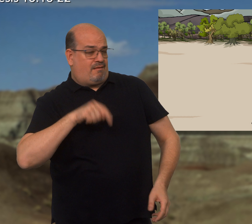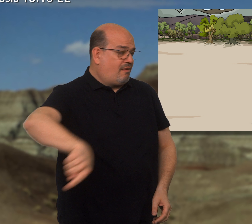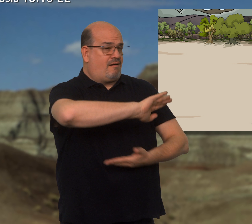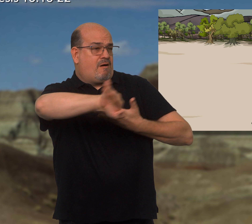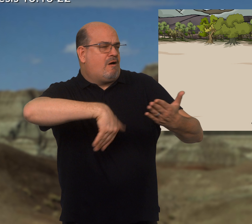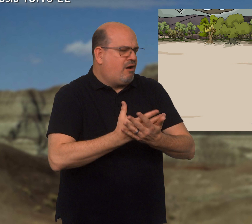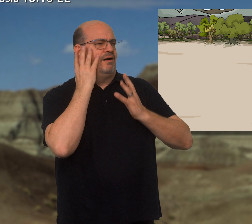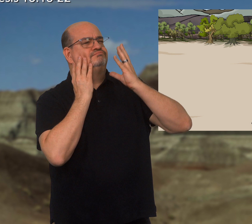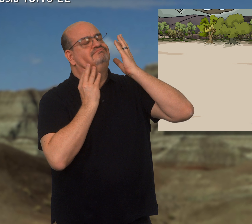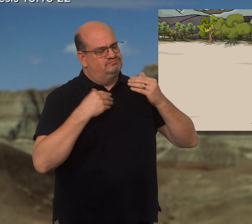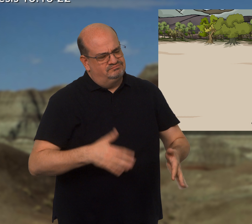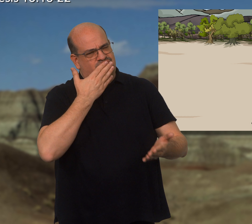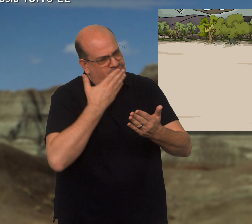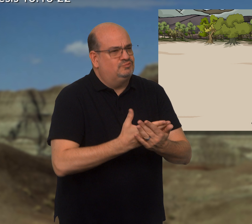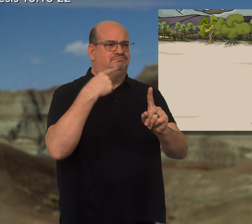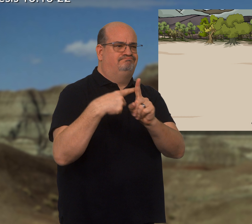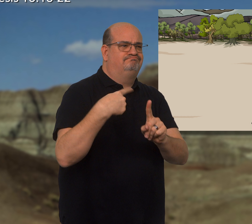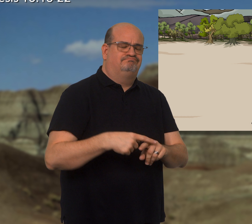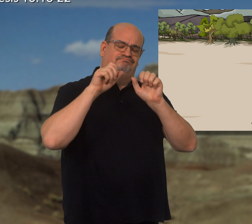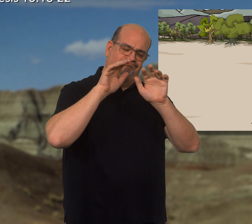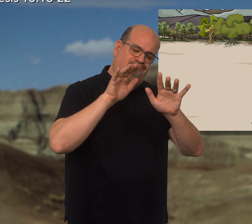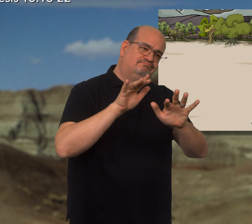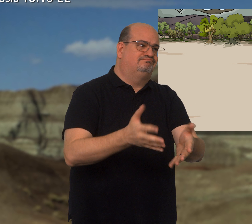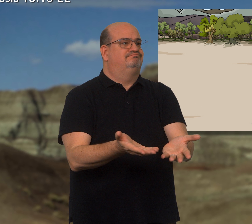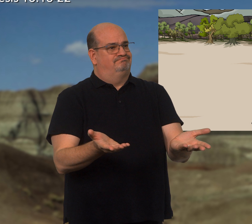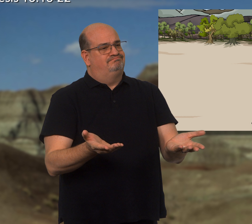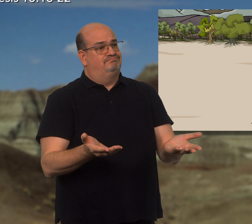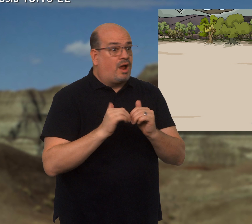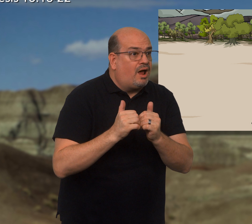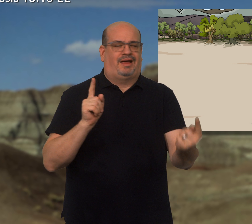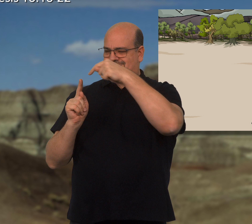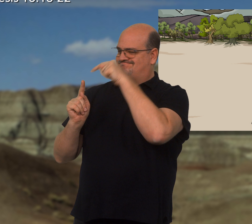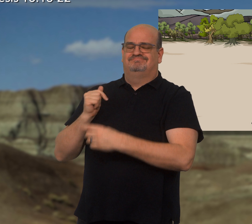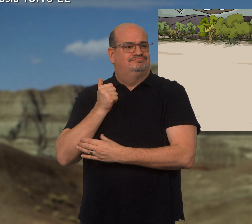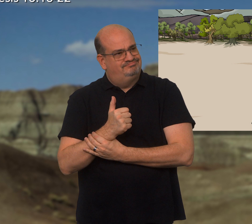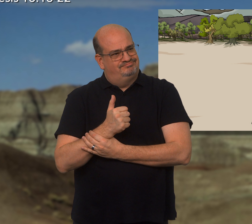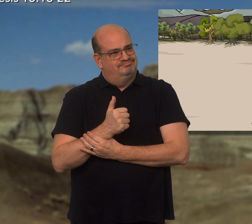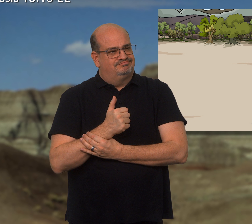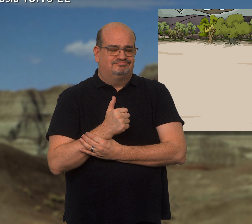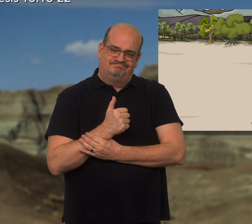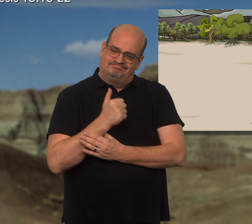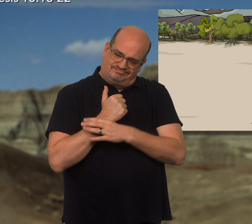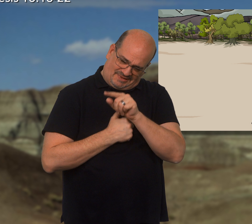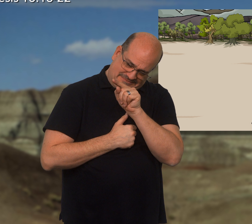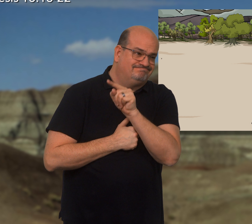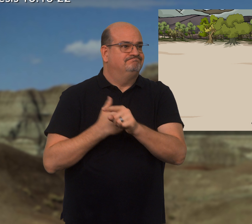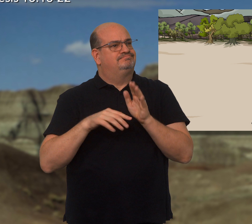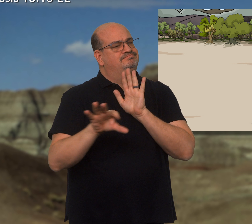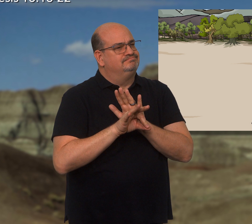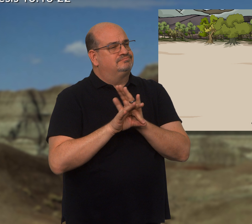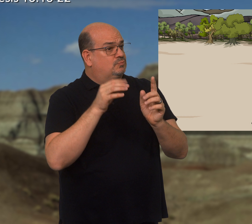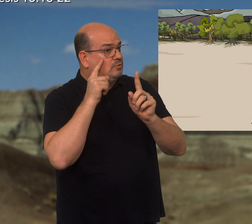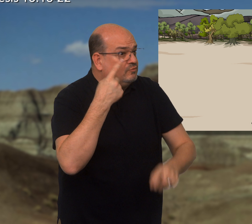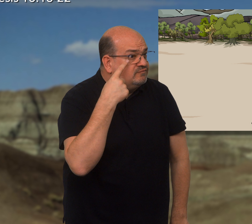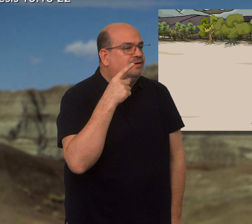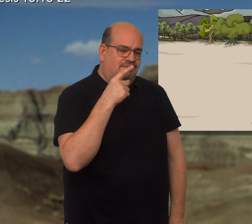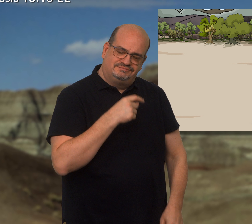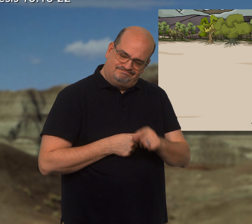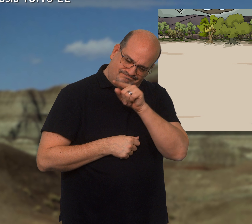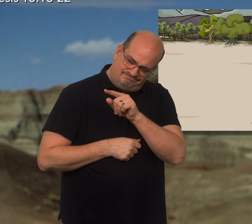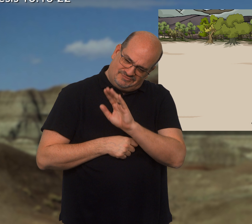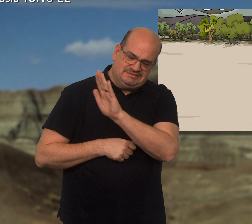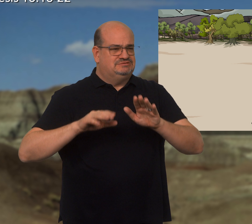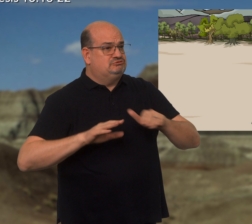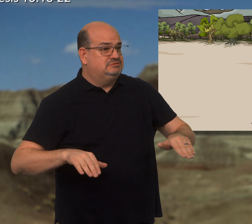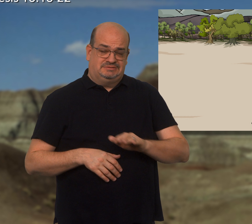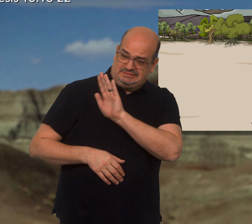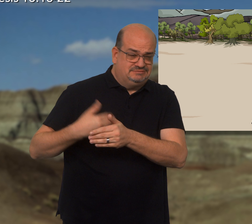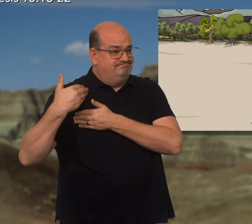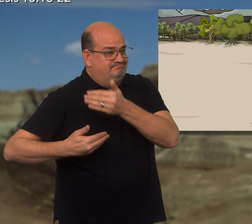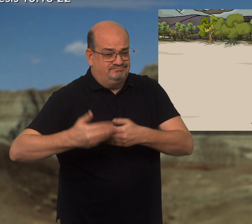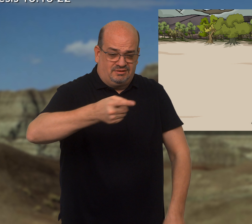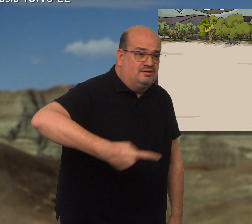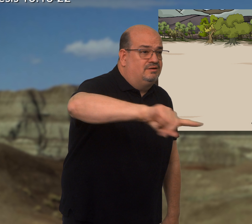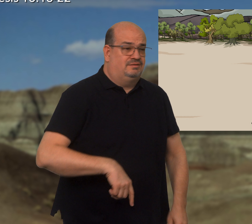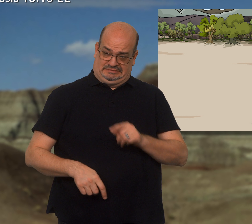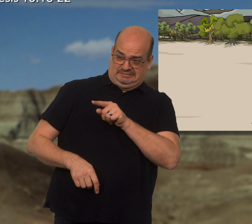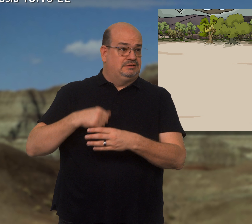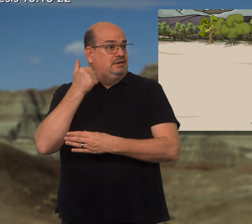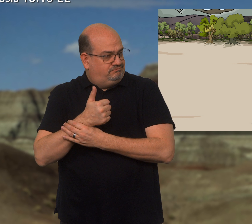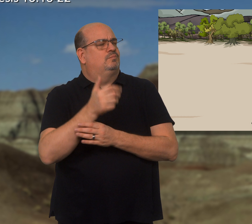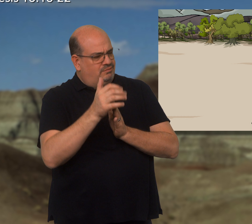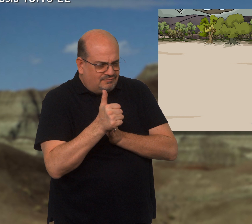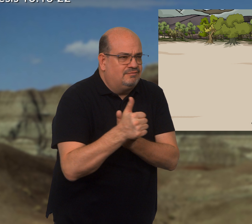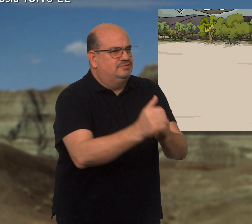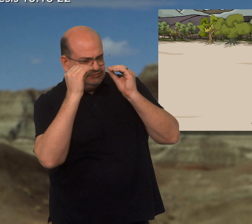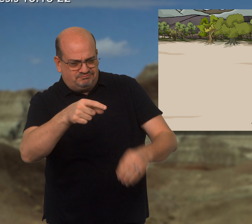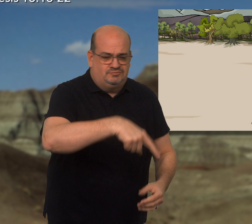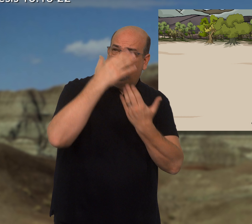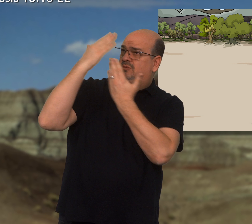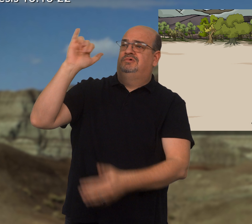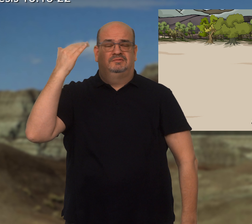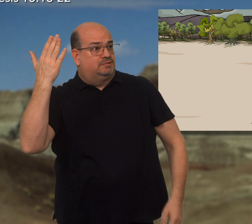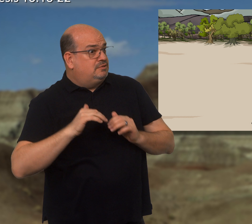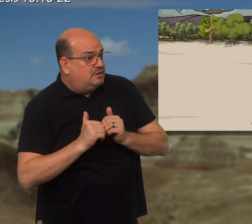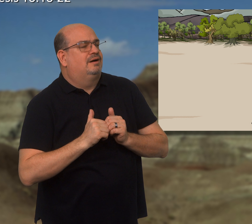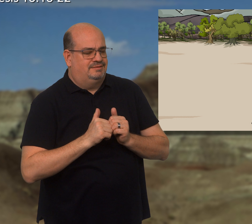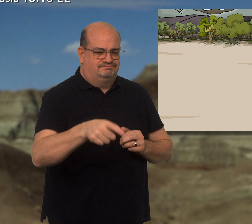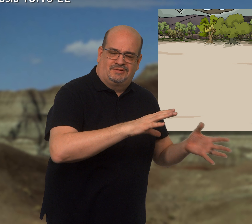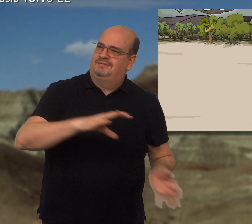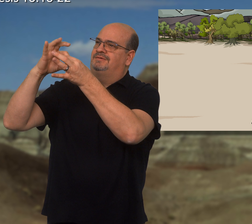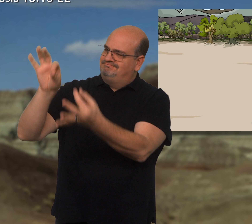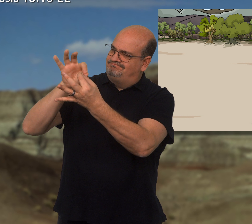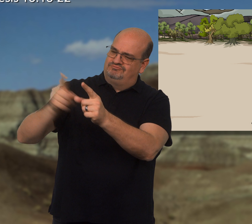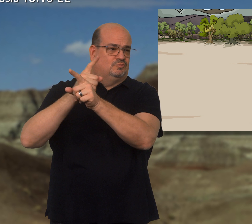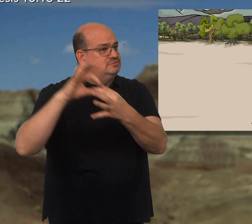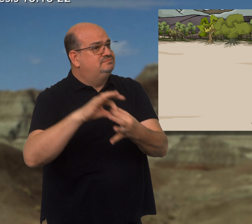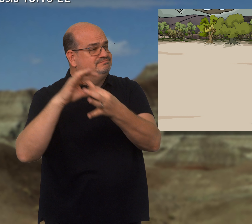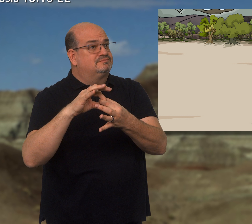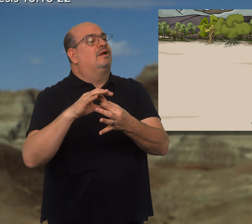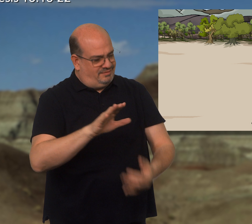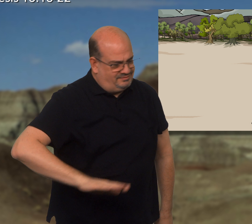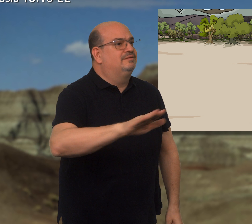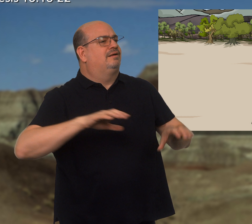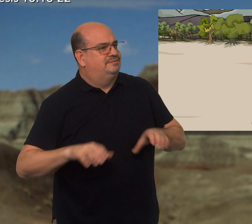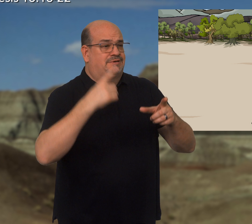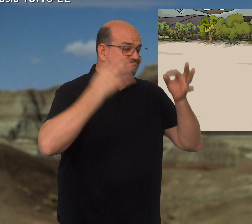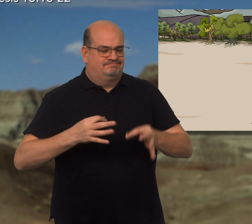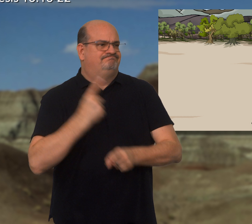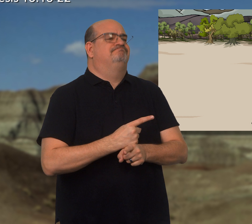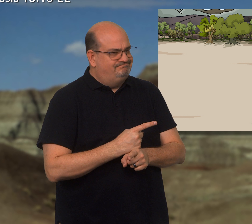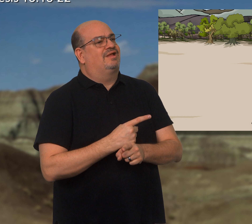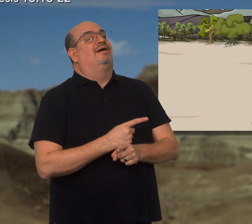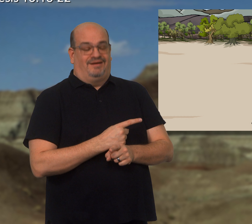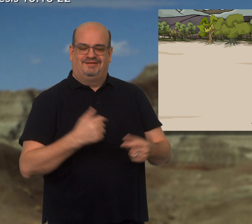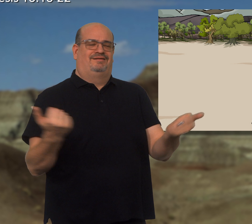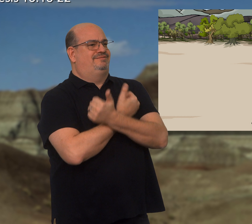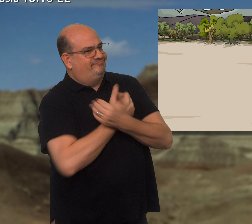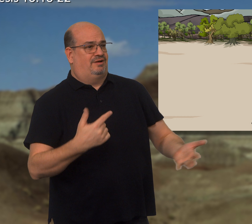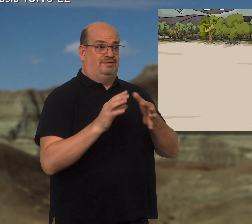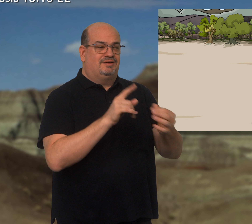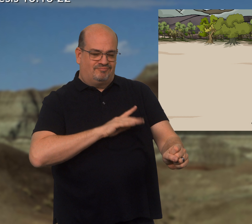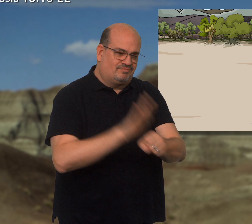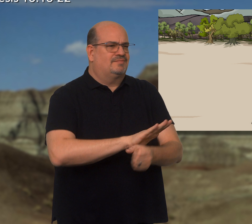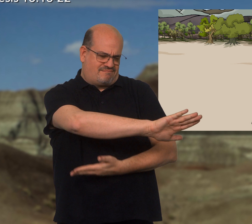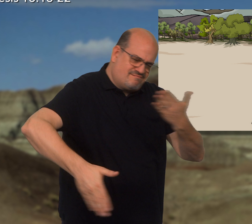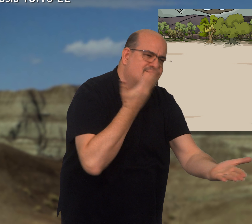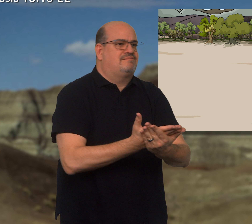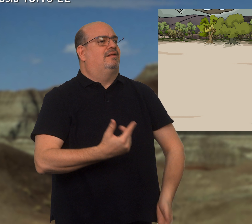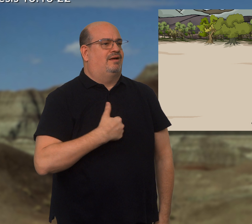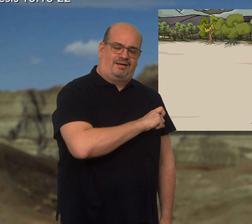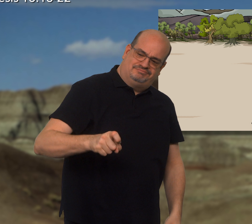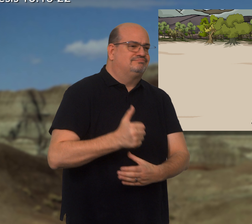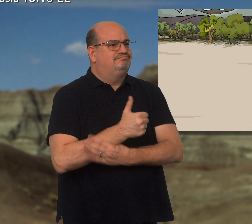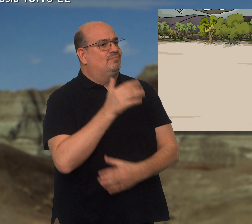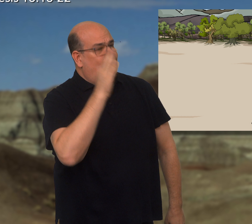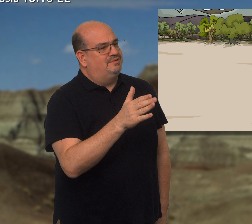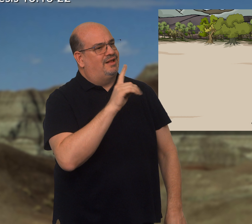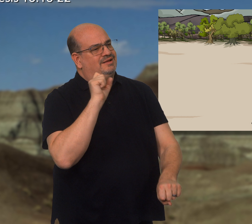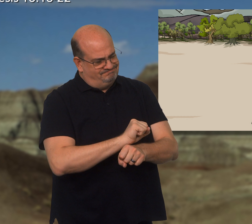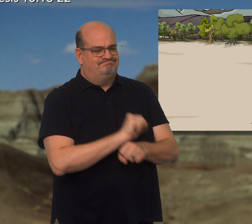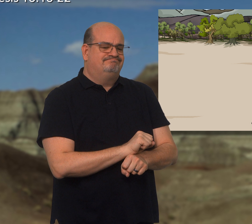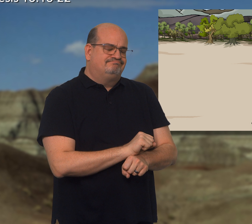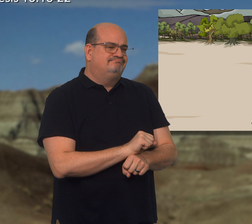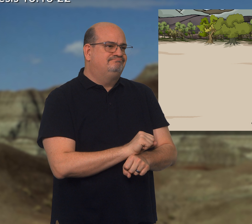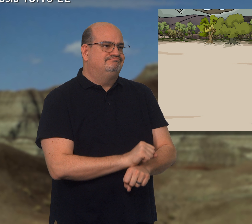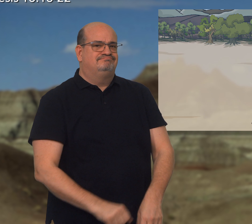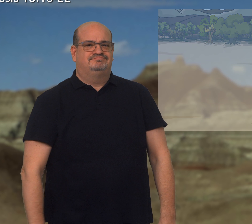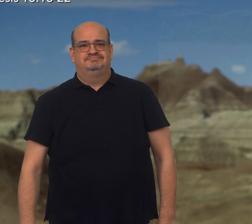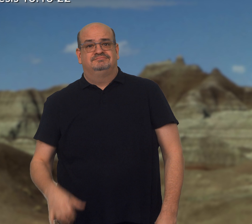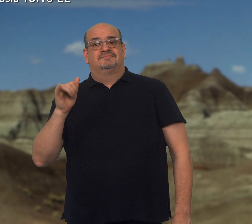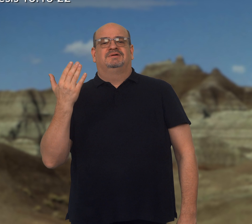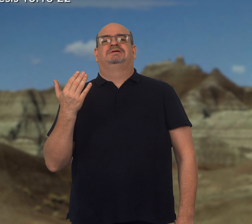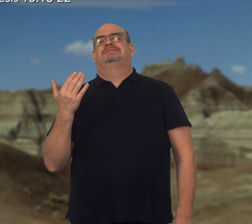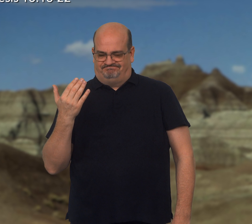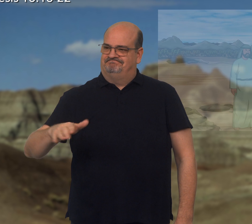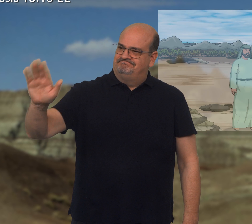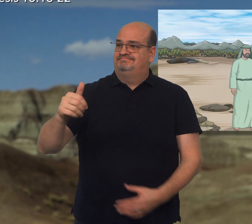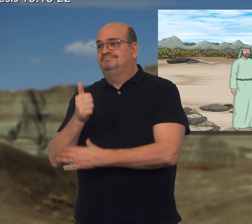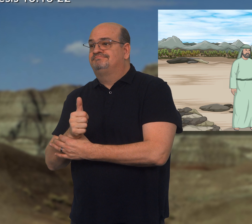For I have chosen him, so that he will command his children and his household after him to keep the way of the LORD by doing what is right and just, in order that the LORD may bring upon Abraham what He has promised.”